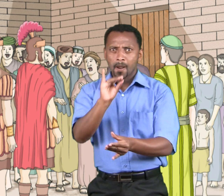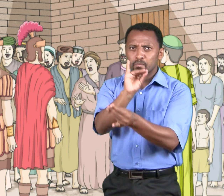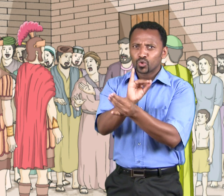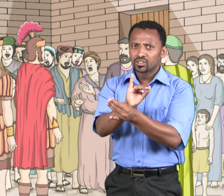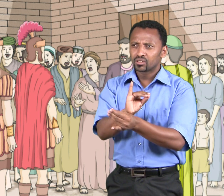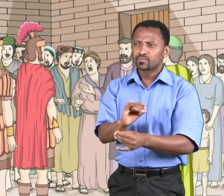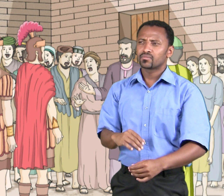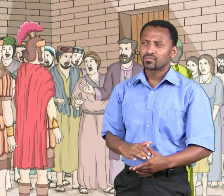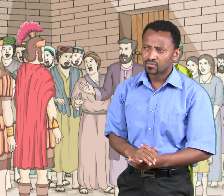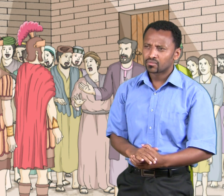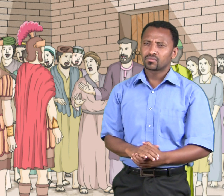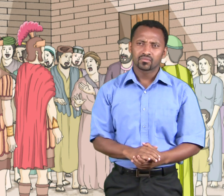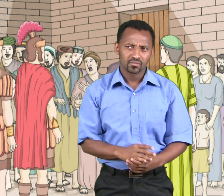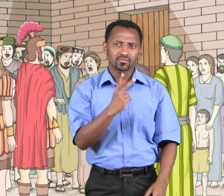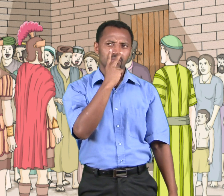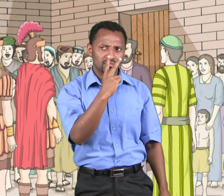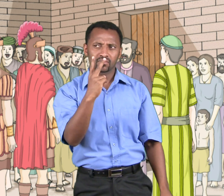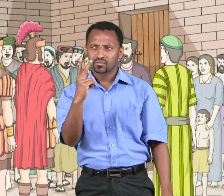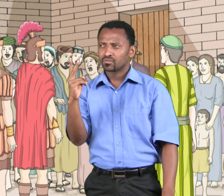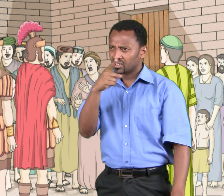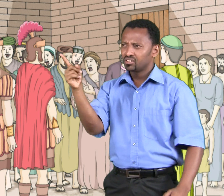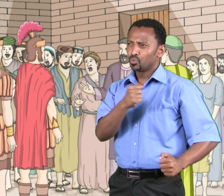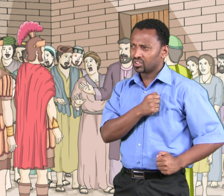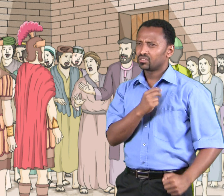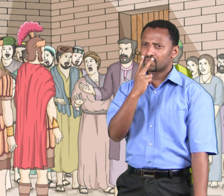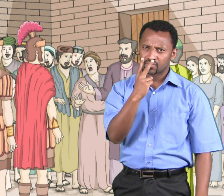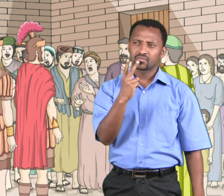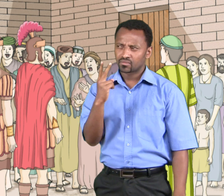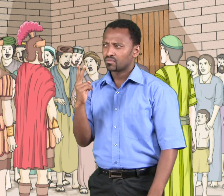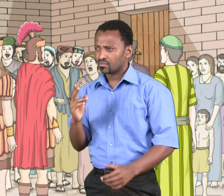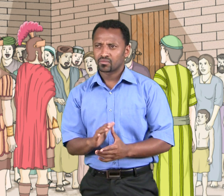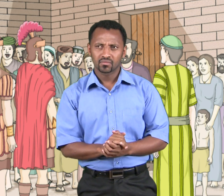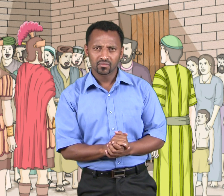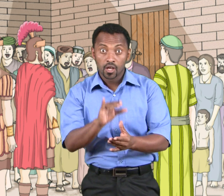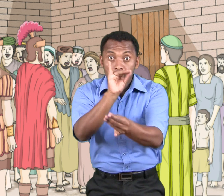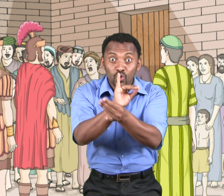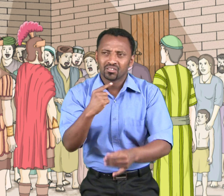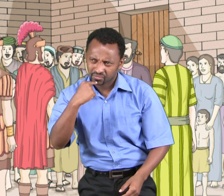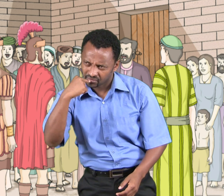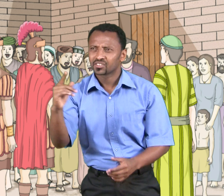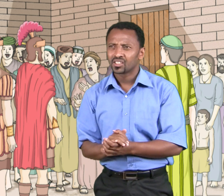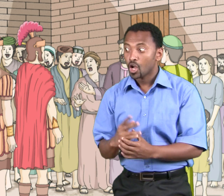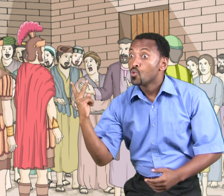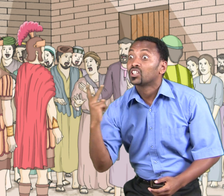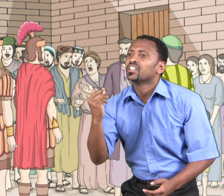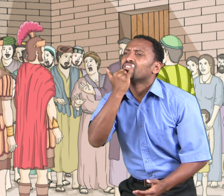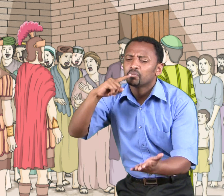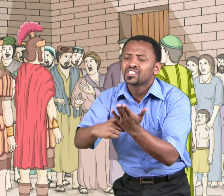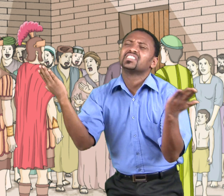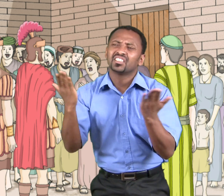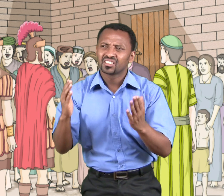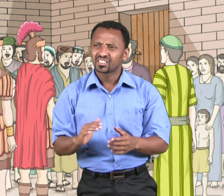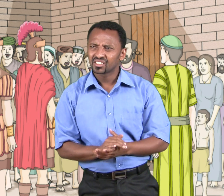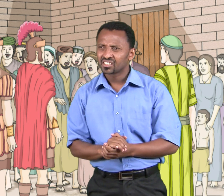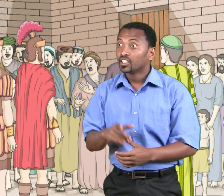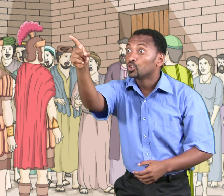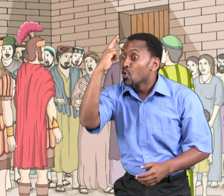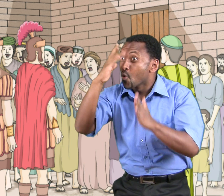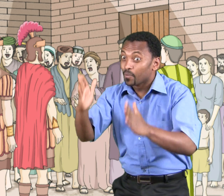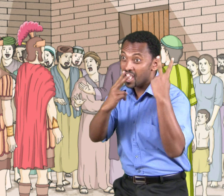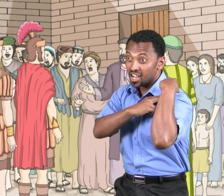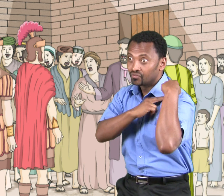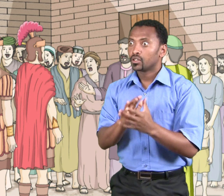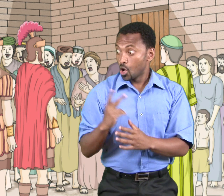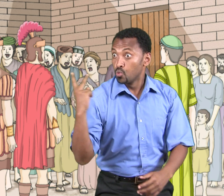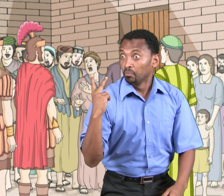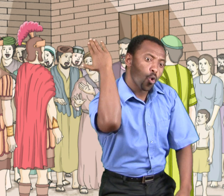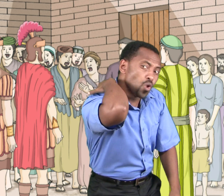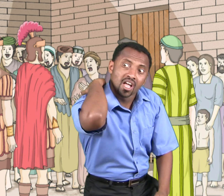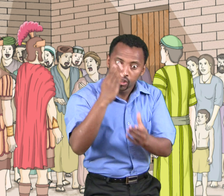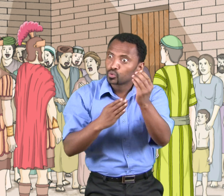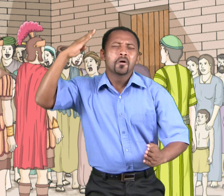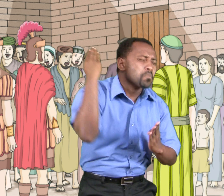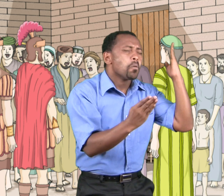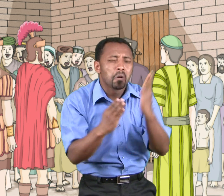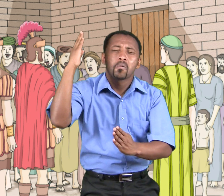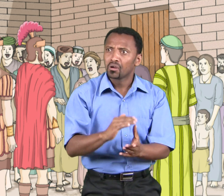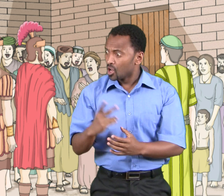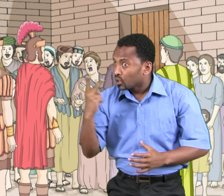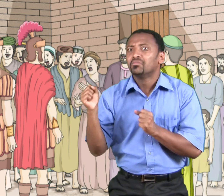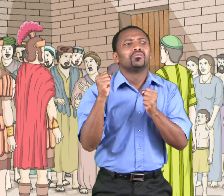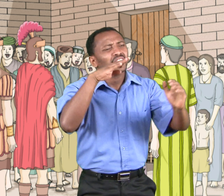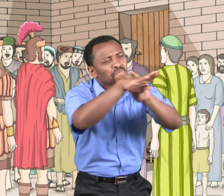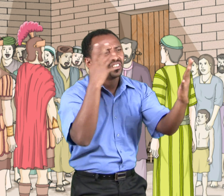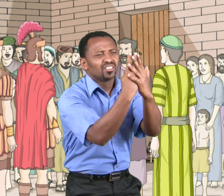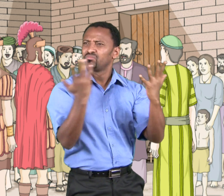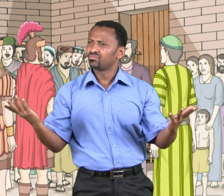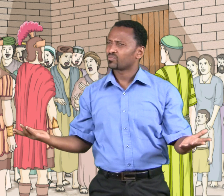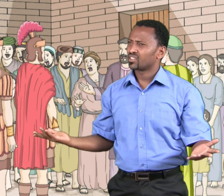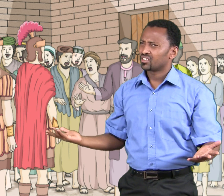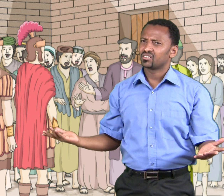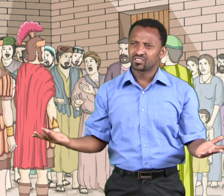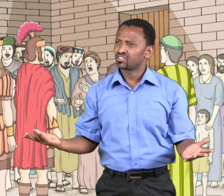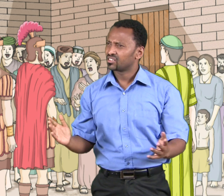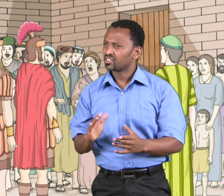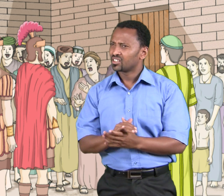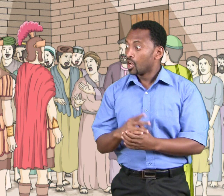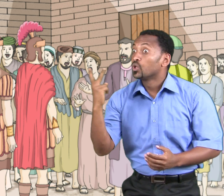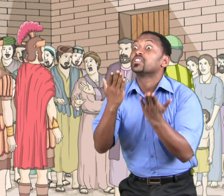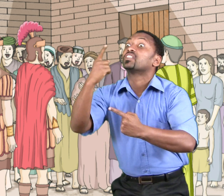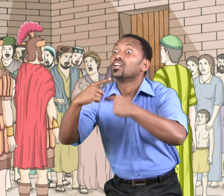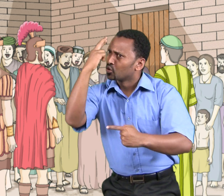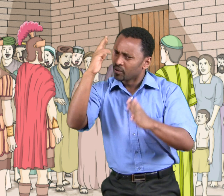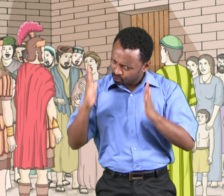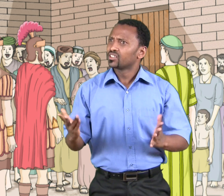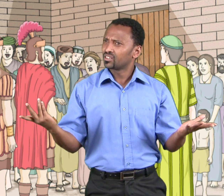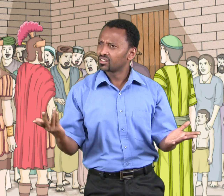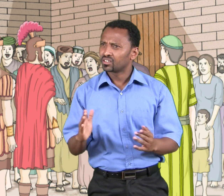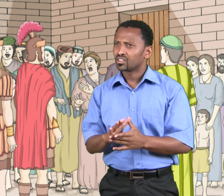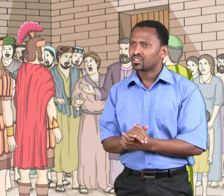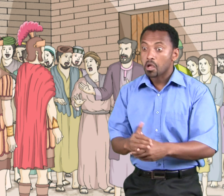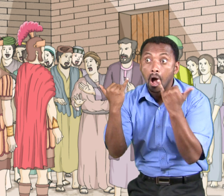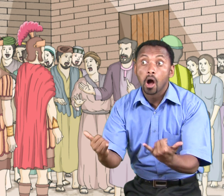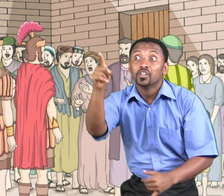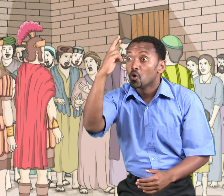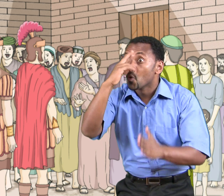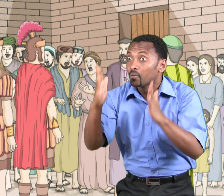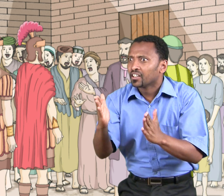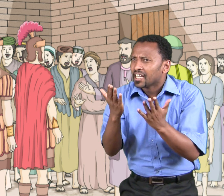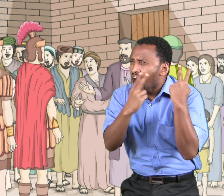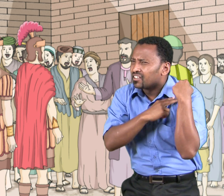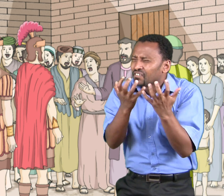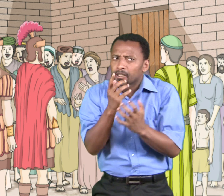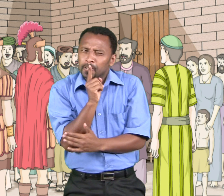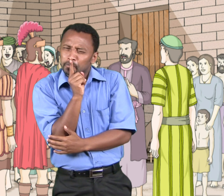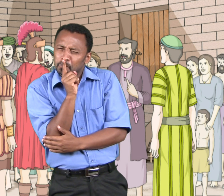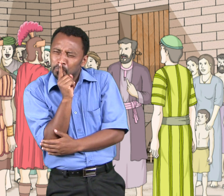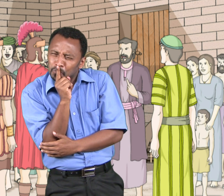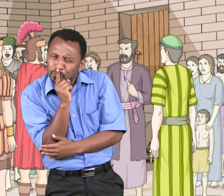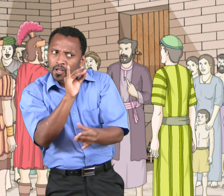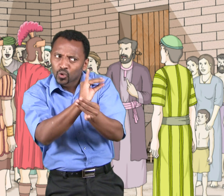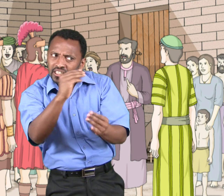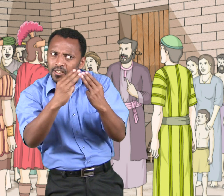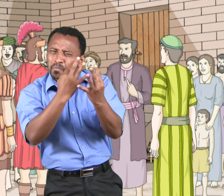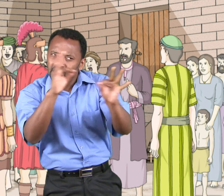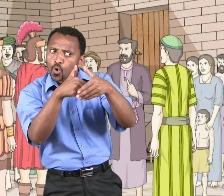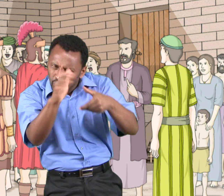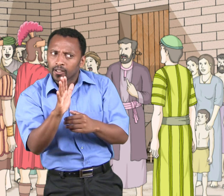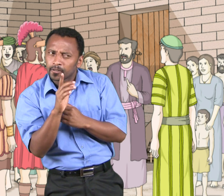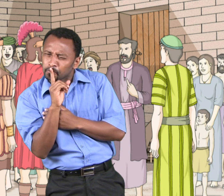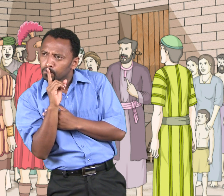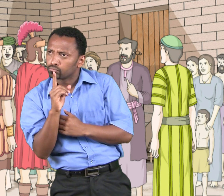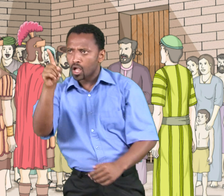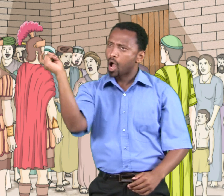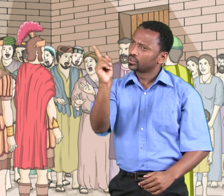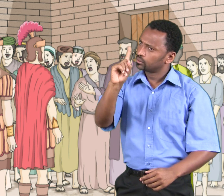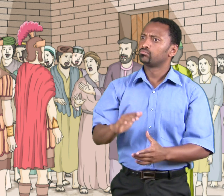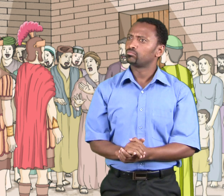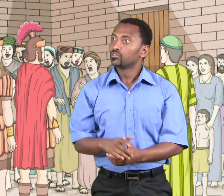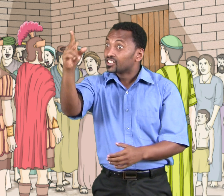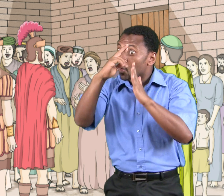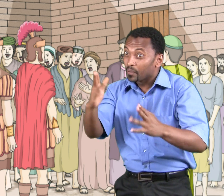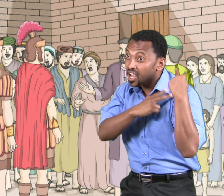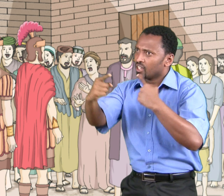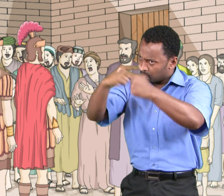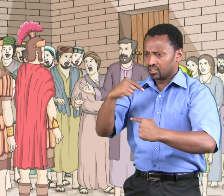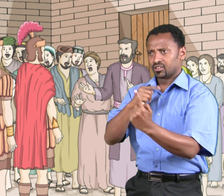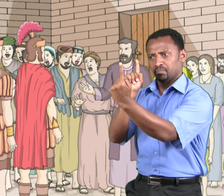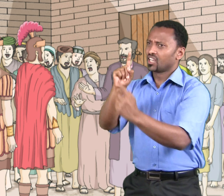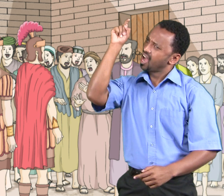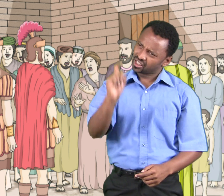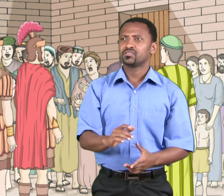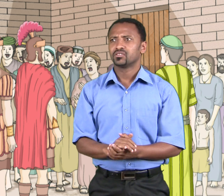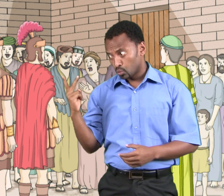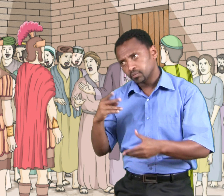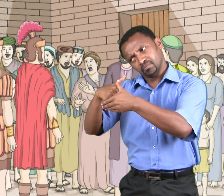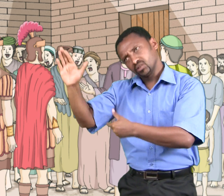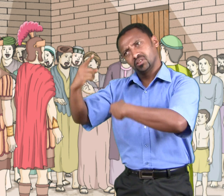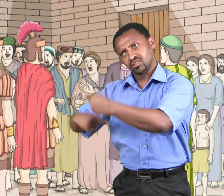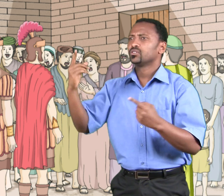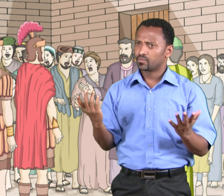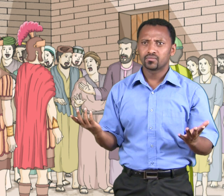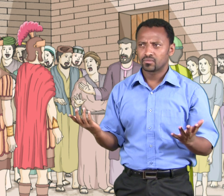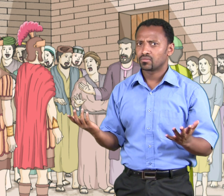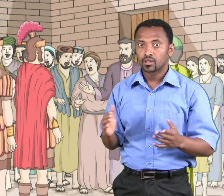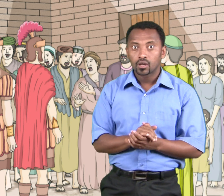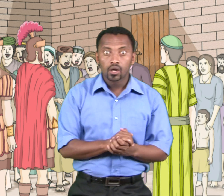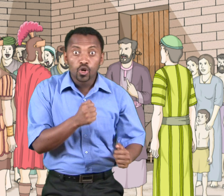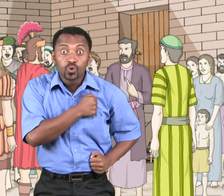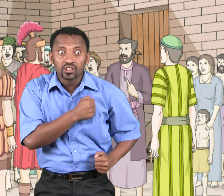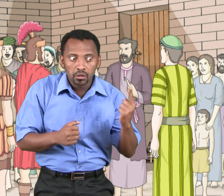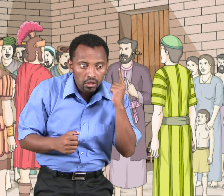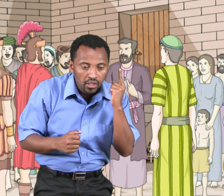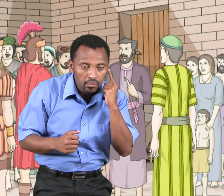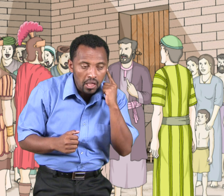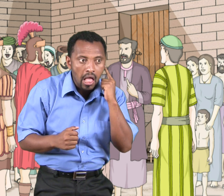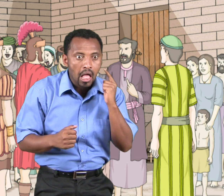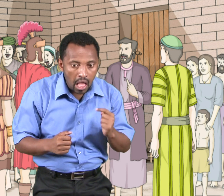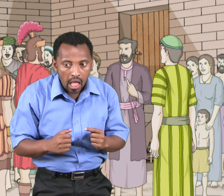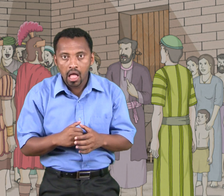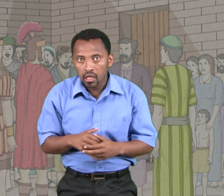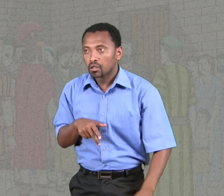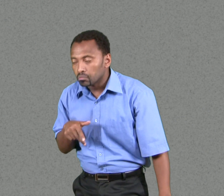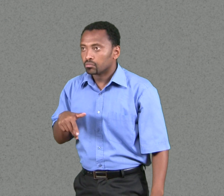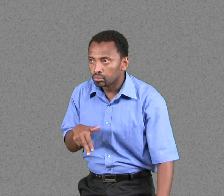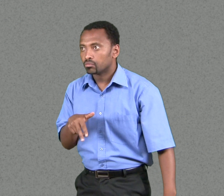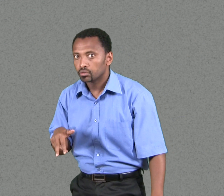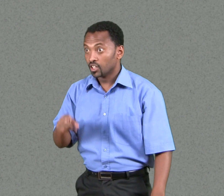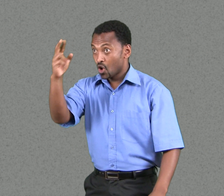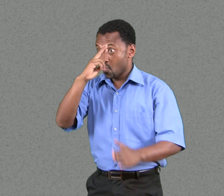Now you may go on your way in peace.” But Paul said to the officers, “They beat us publicly without a trial and threw us into prison, even though we are Roman citizens.